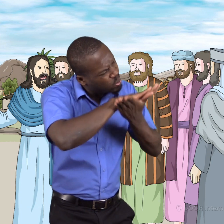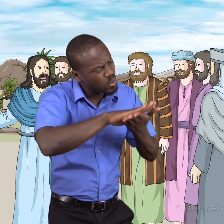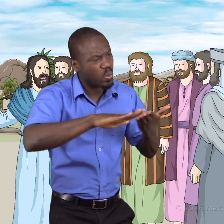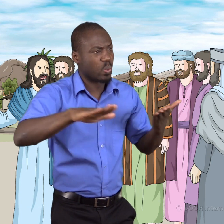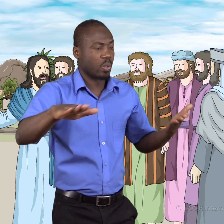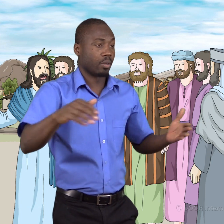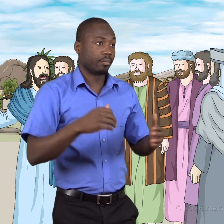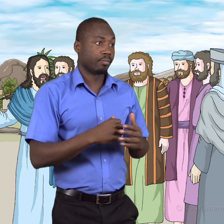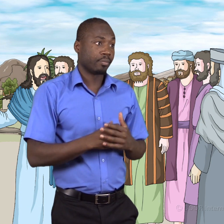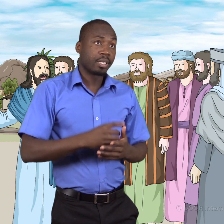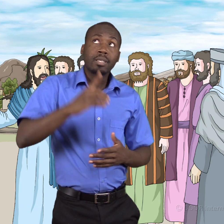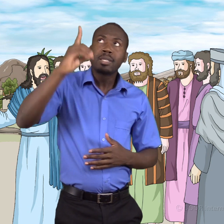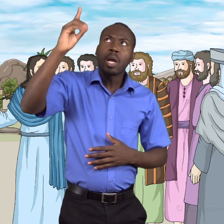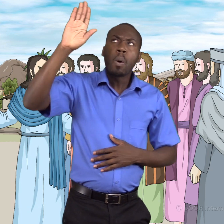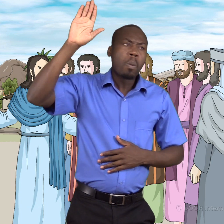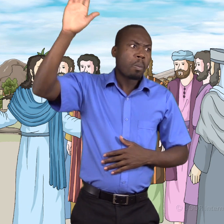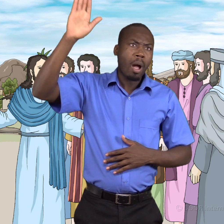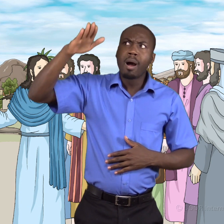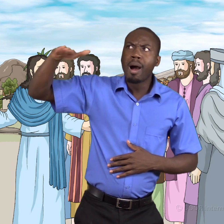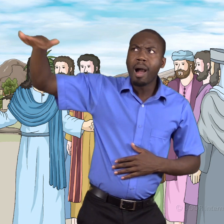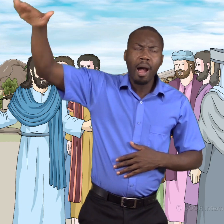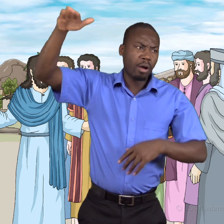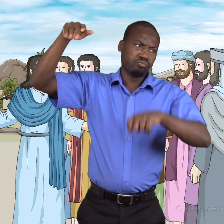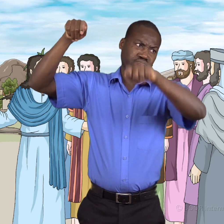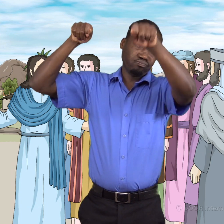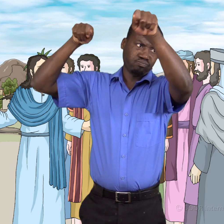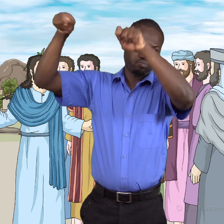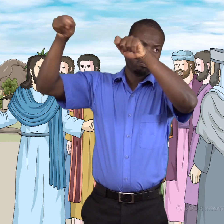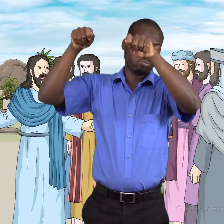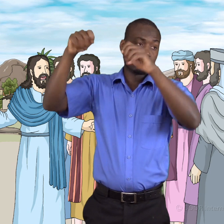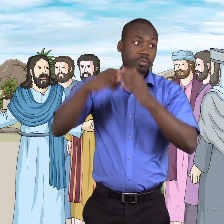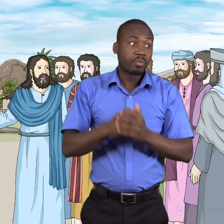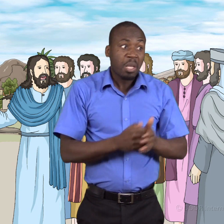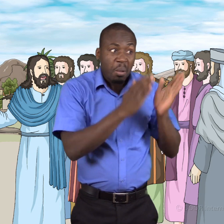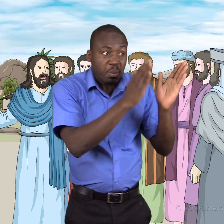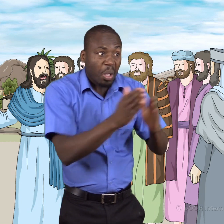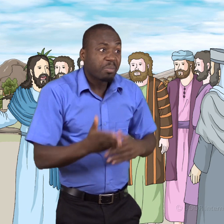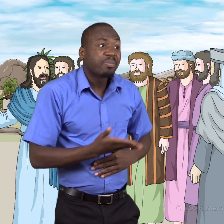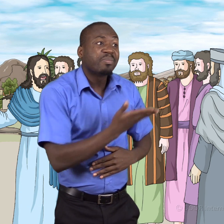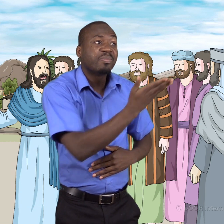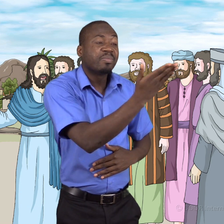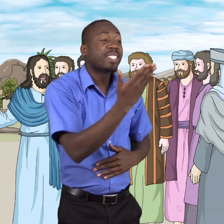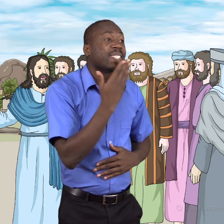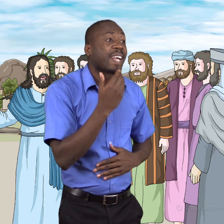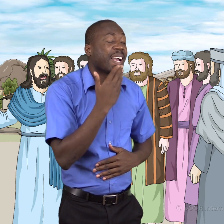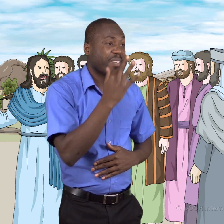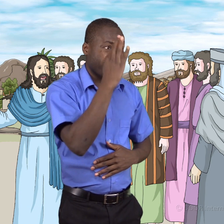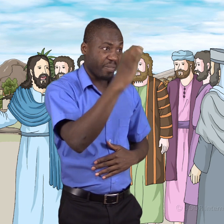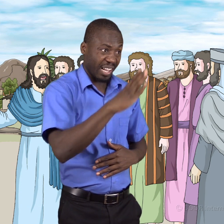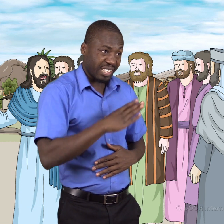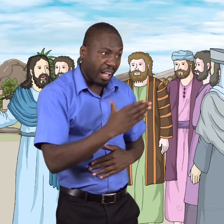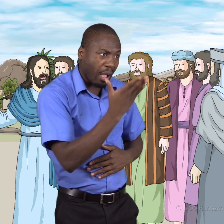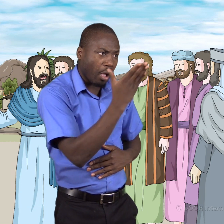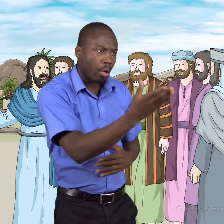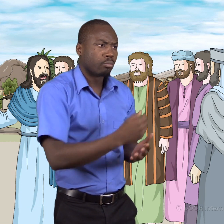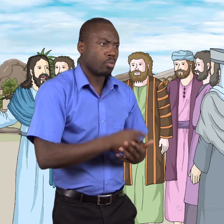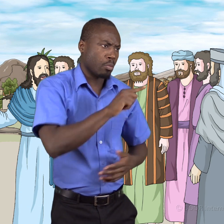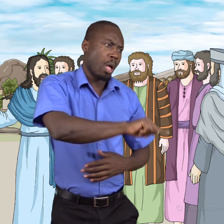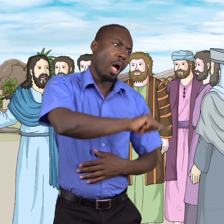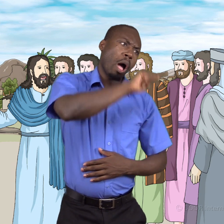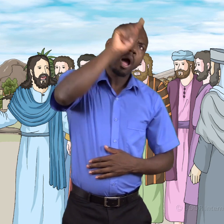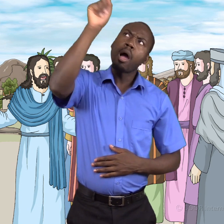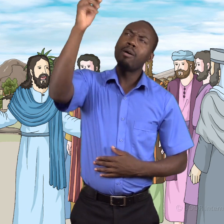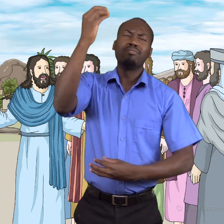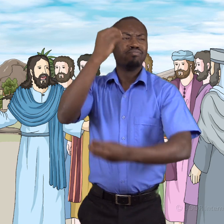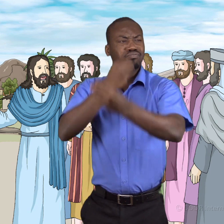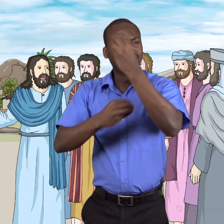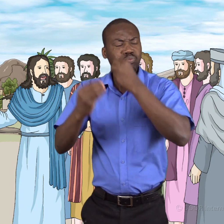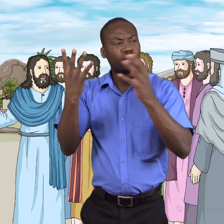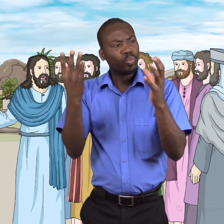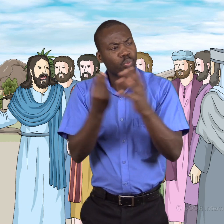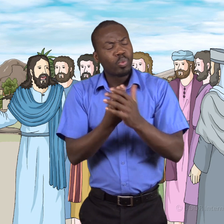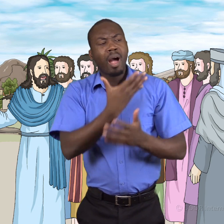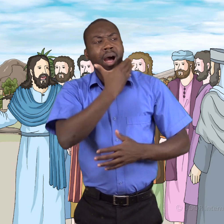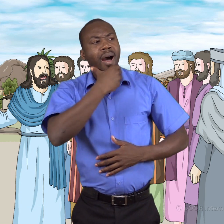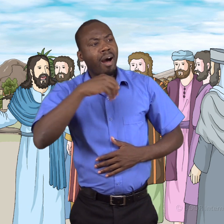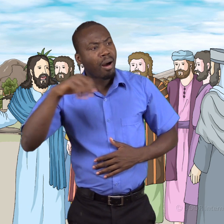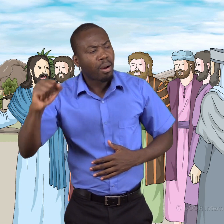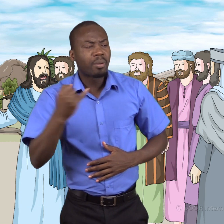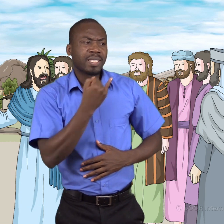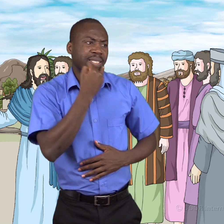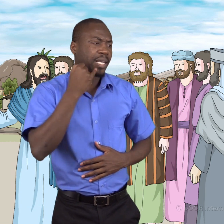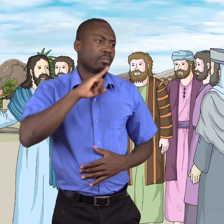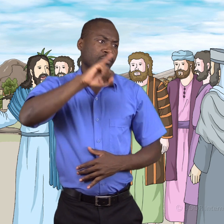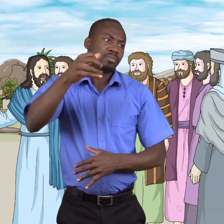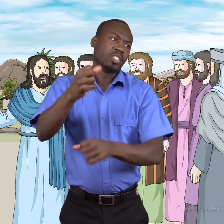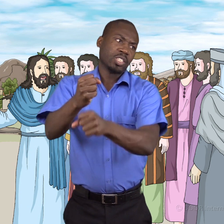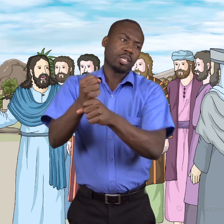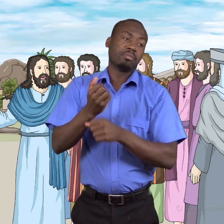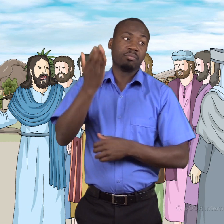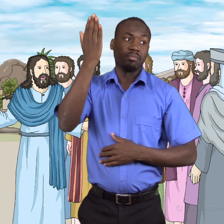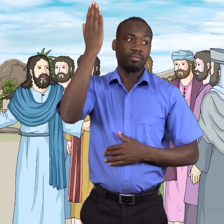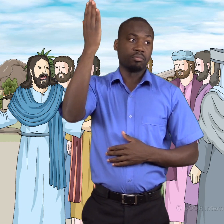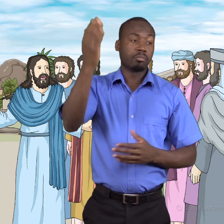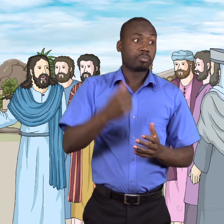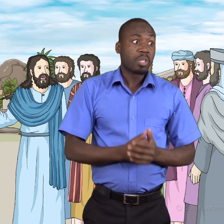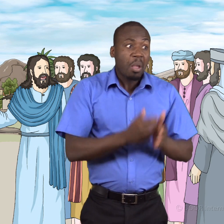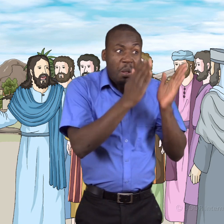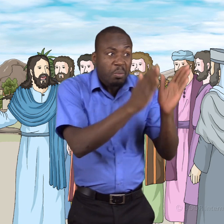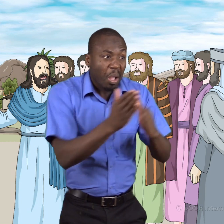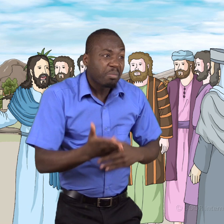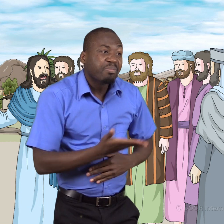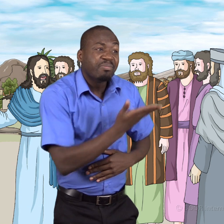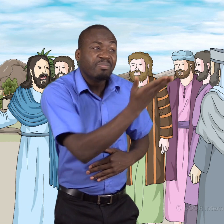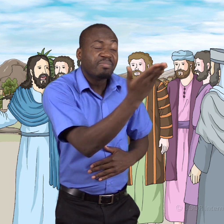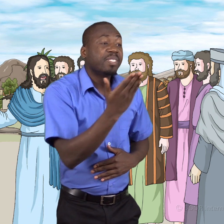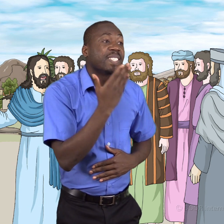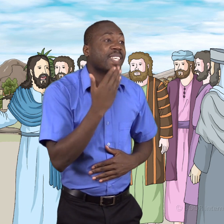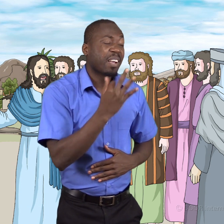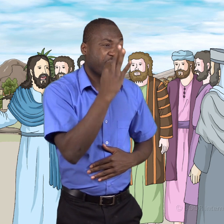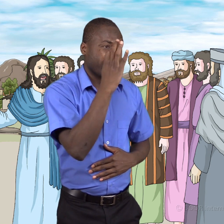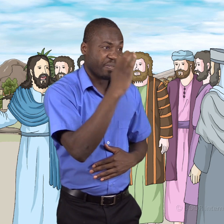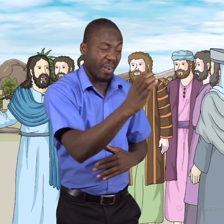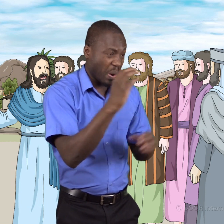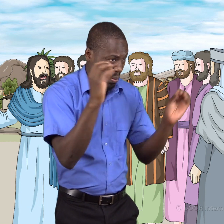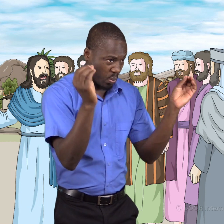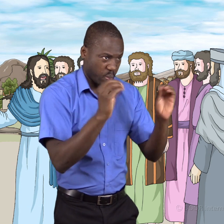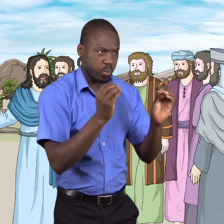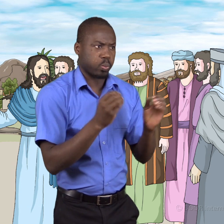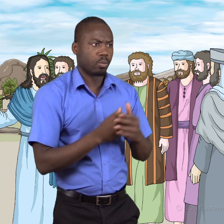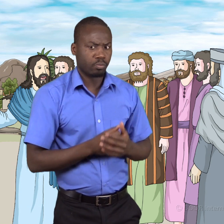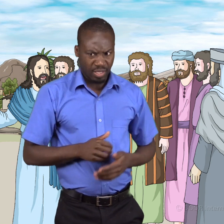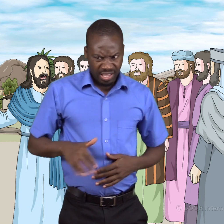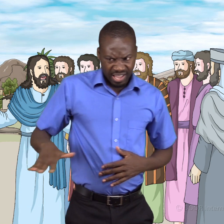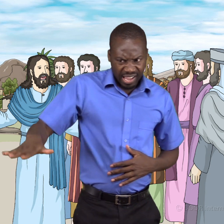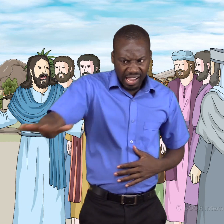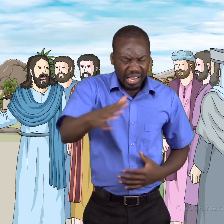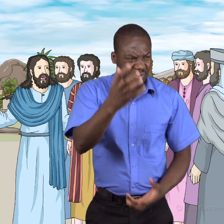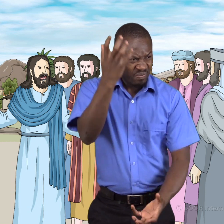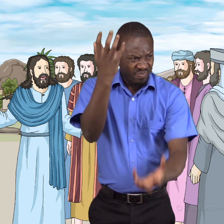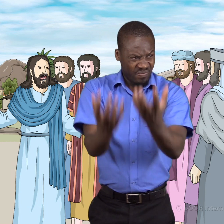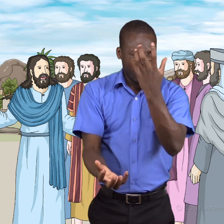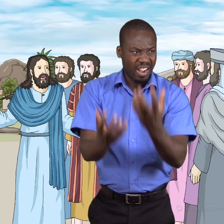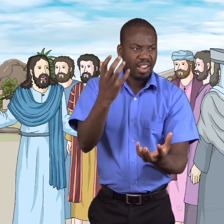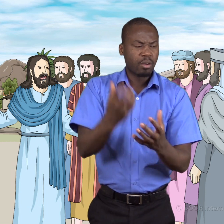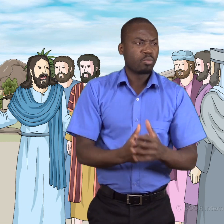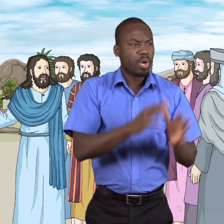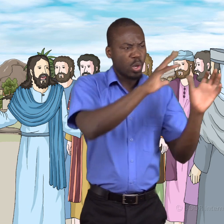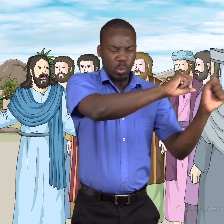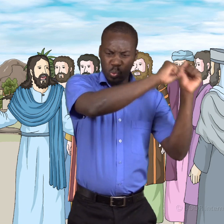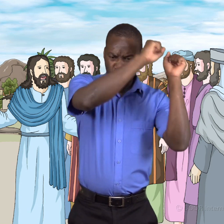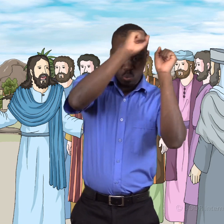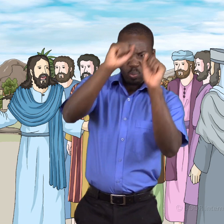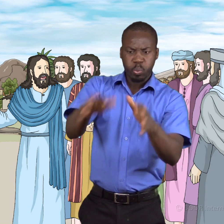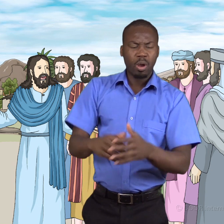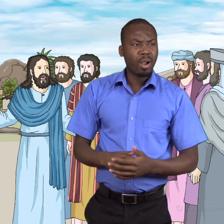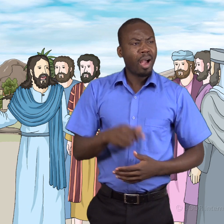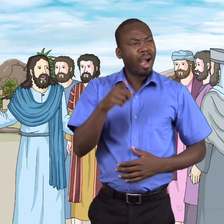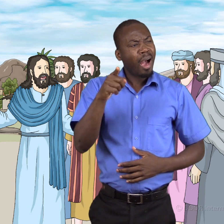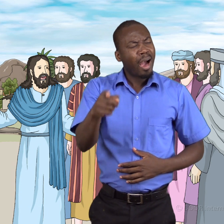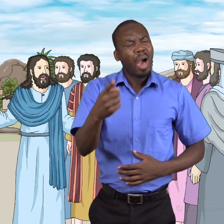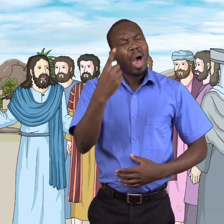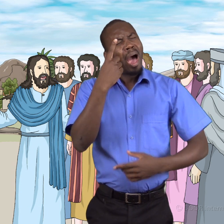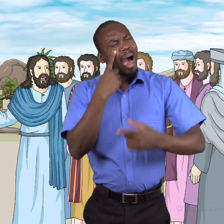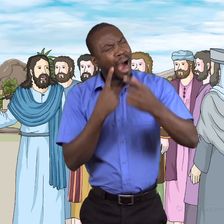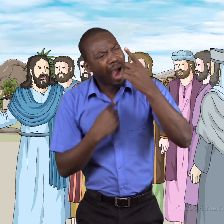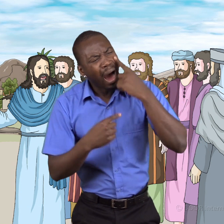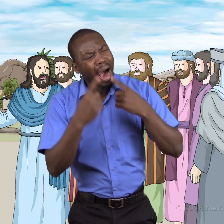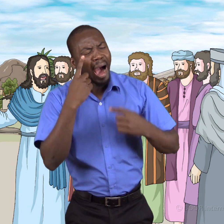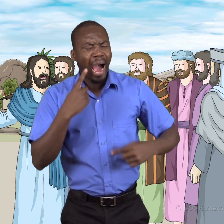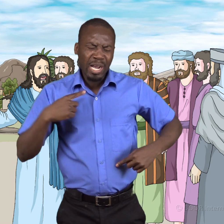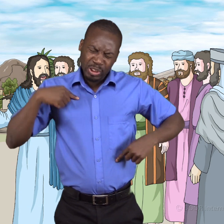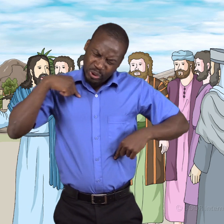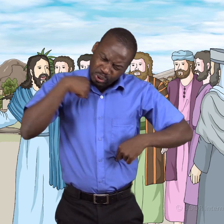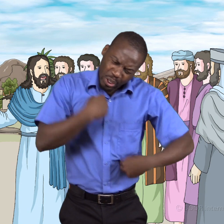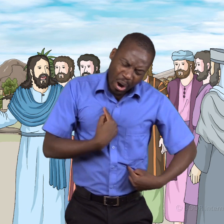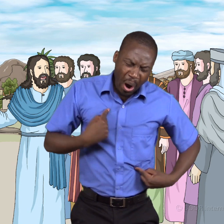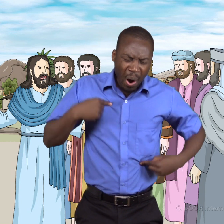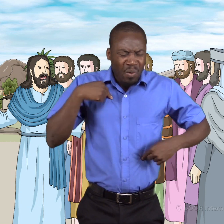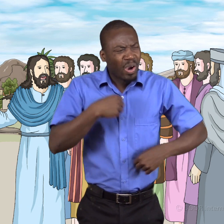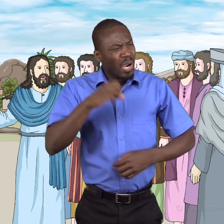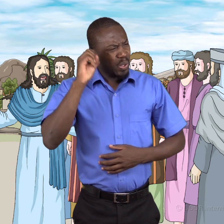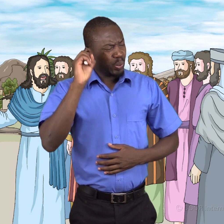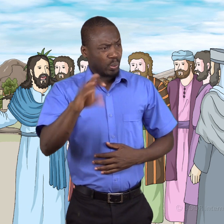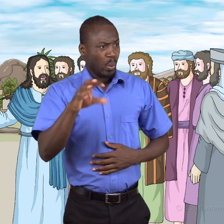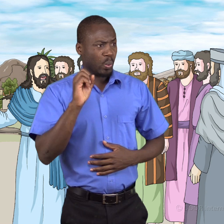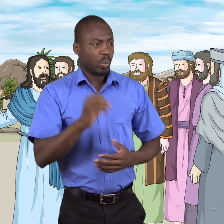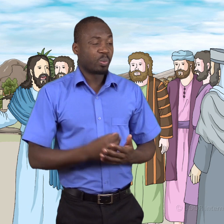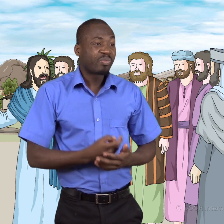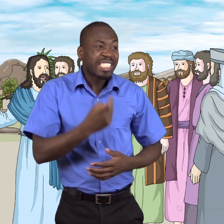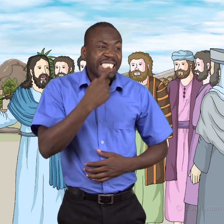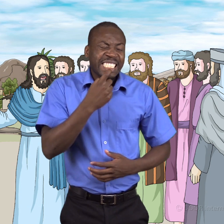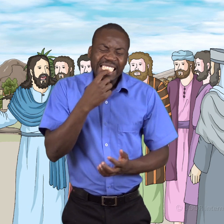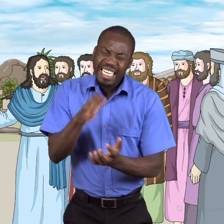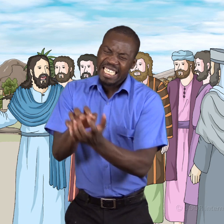I say to you that many will come from the east and the west to share the banquet with Abraham, Isaac, and Jacob in the kingdom of heaven.